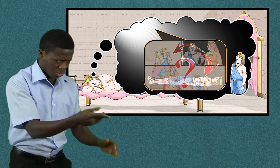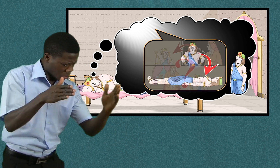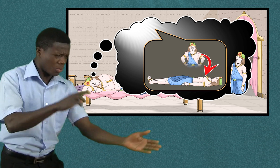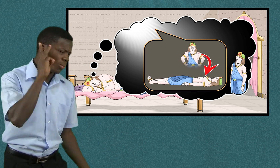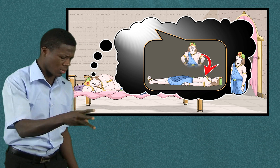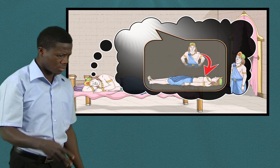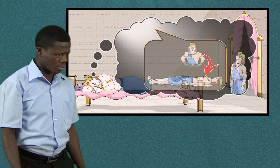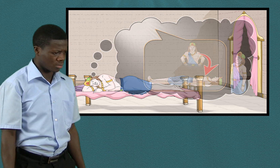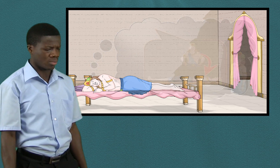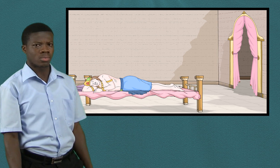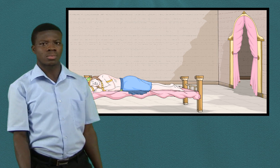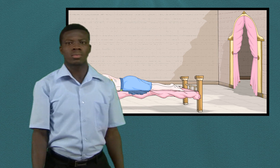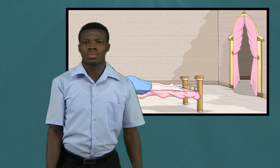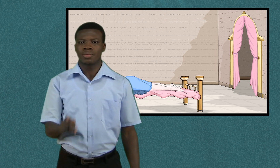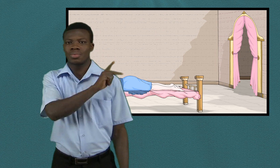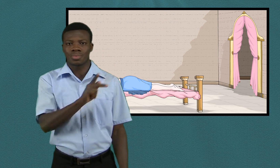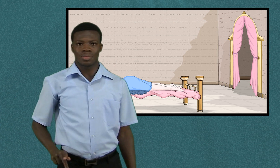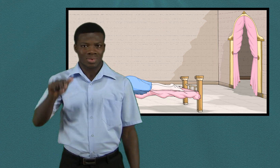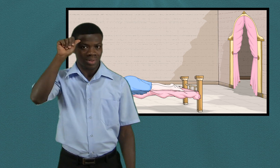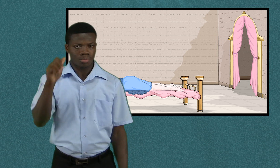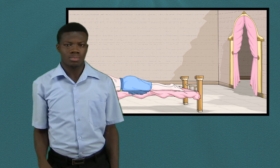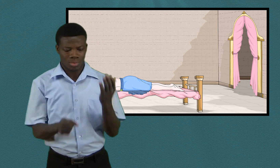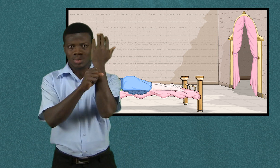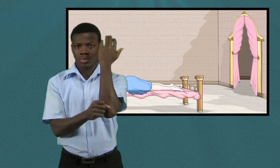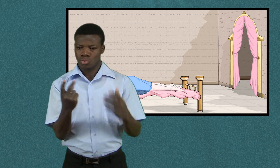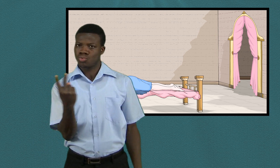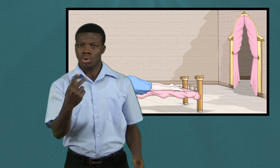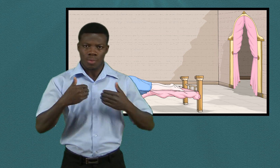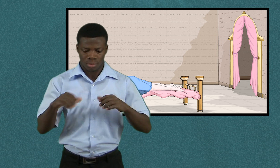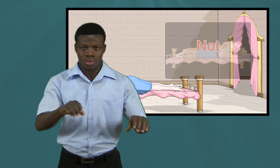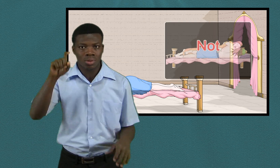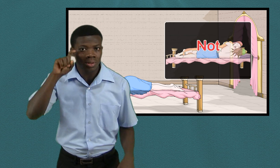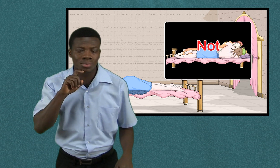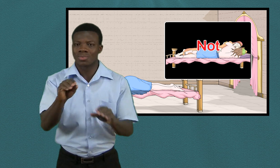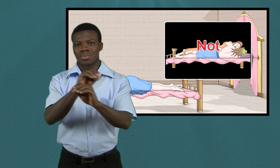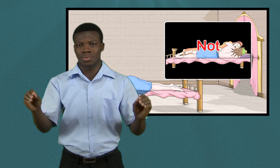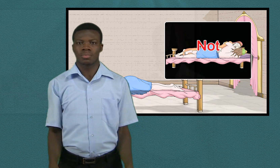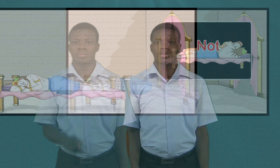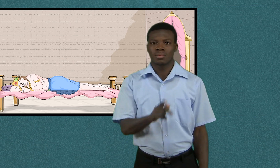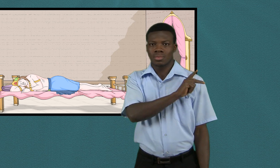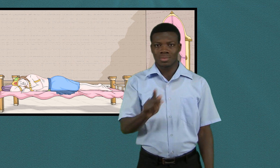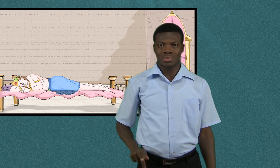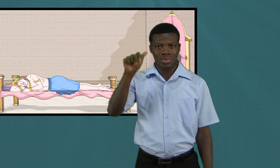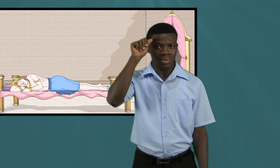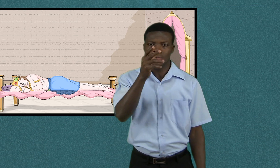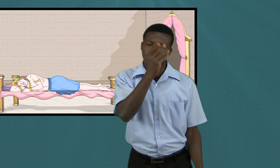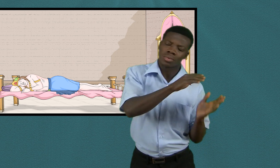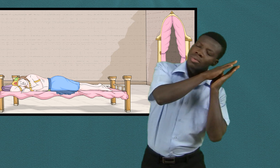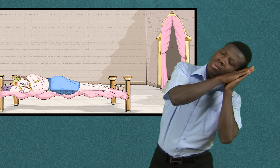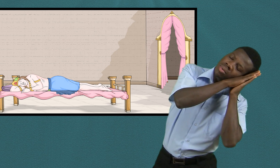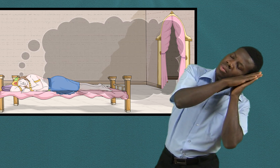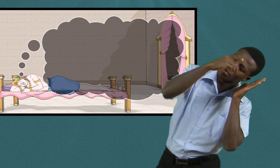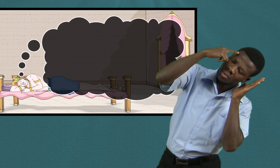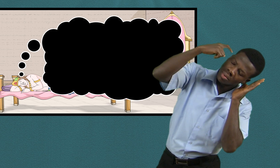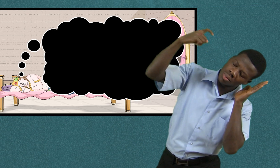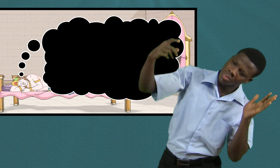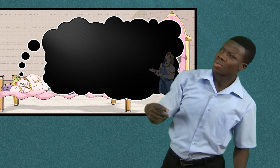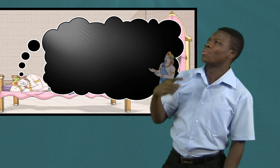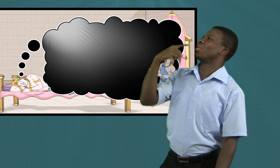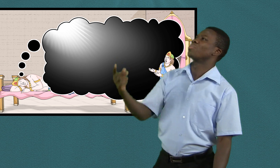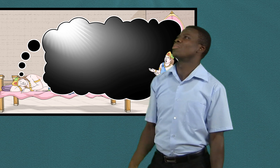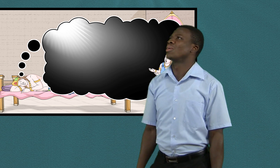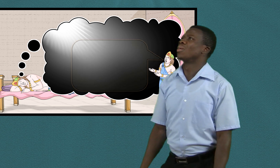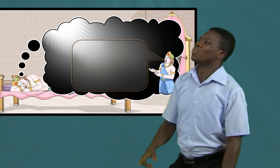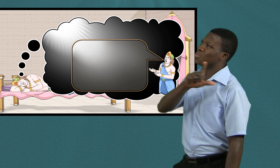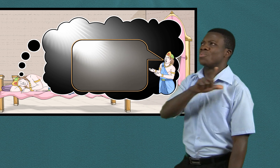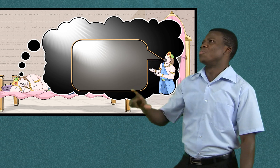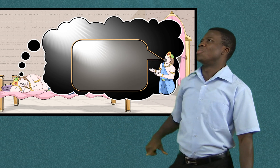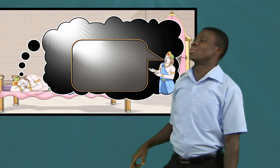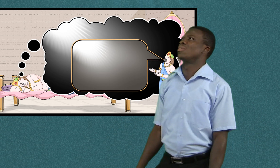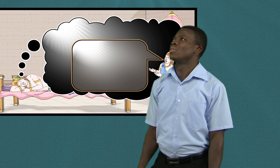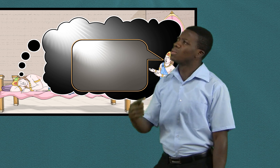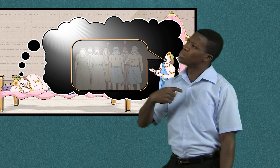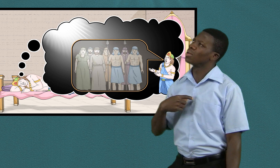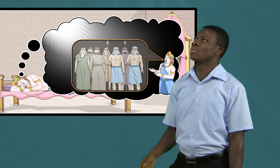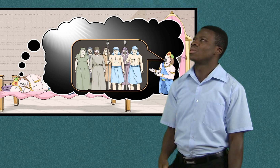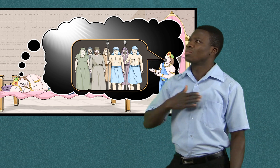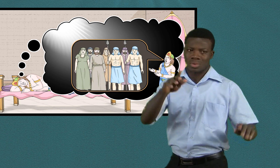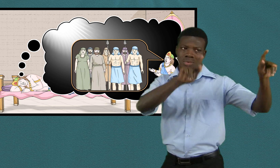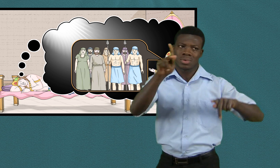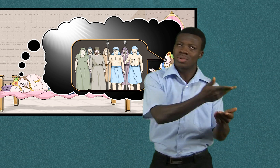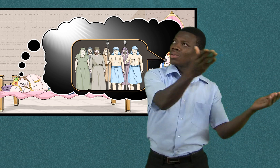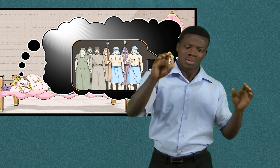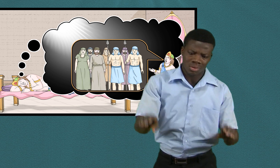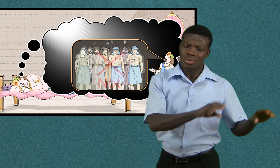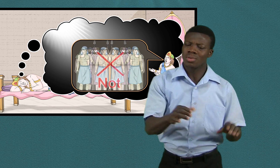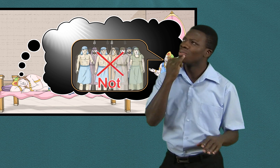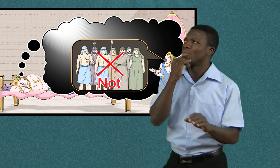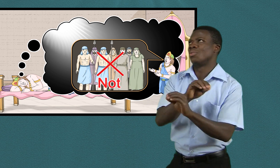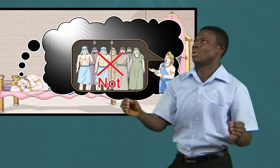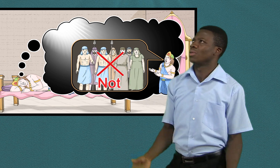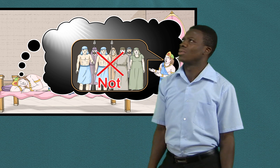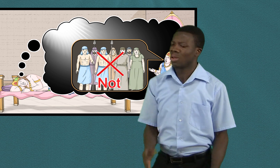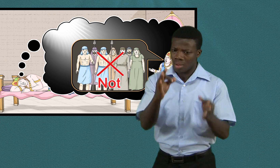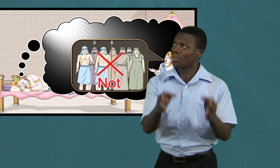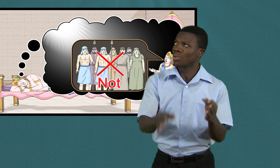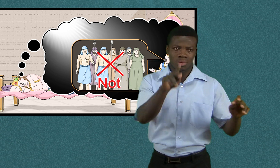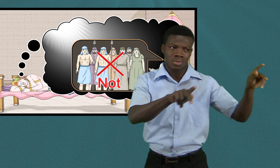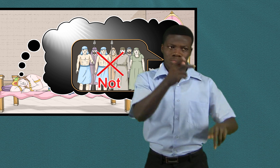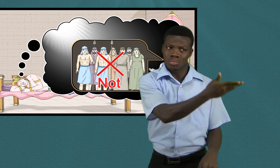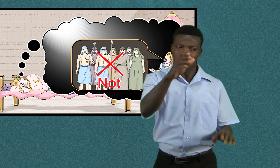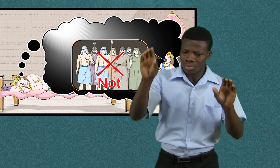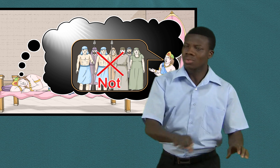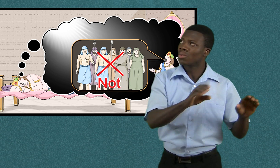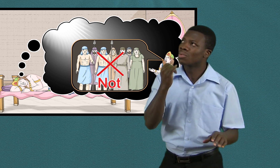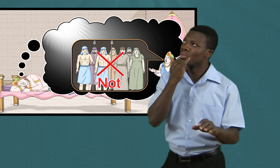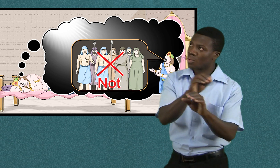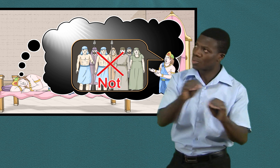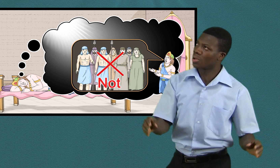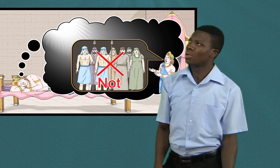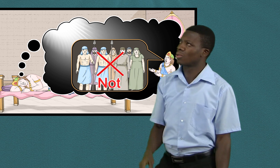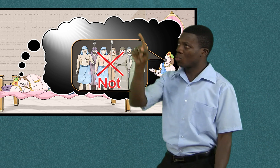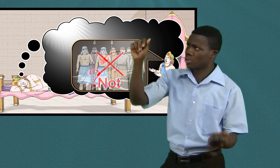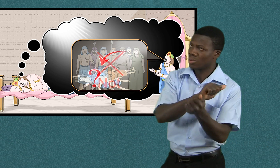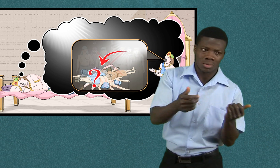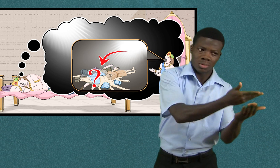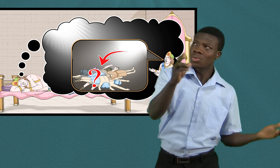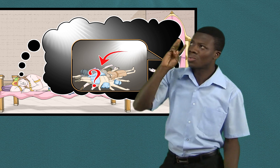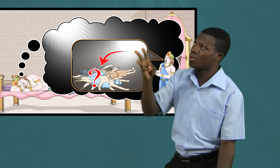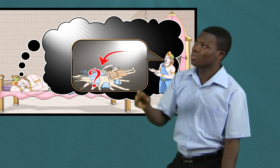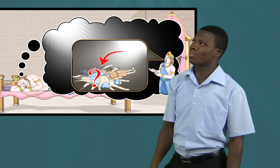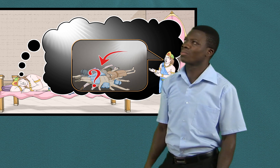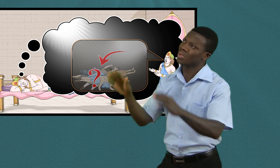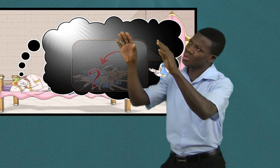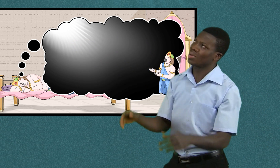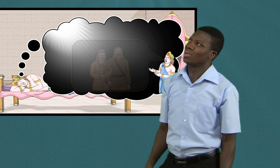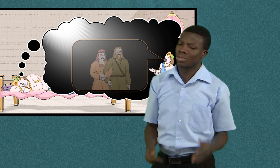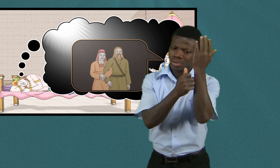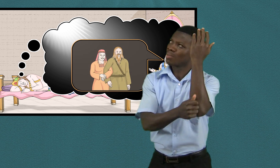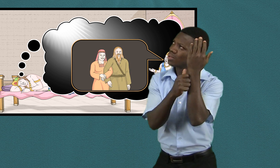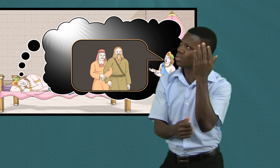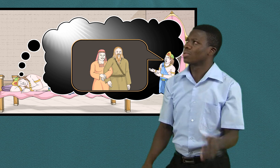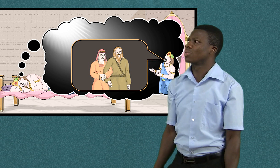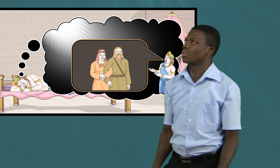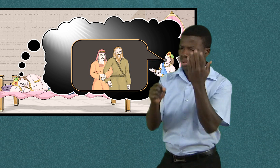Now Abimelech had not gone near her, so he replied, “Lord, would You destroy a nation even though it is innocent?